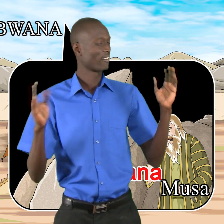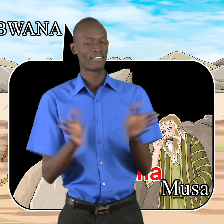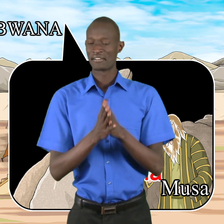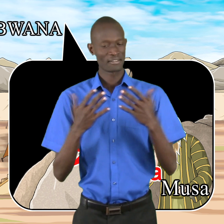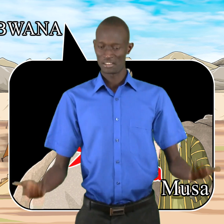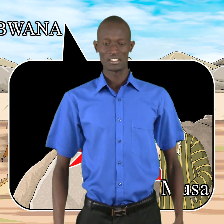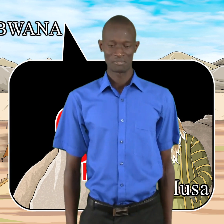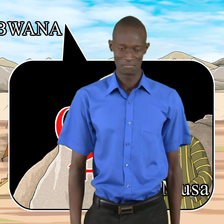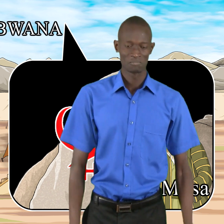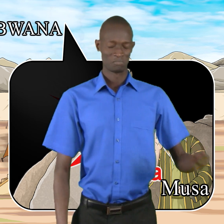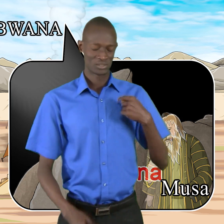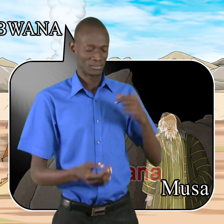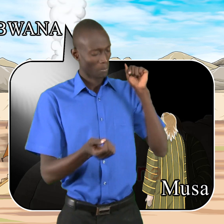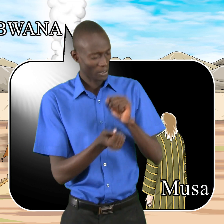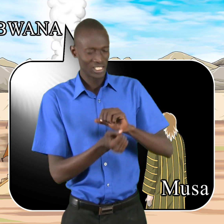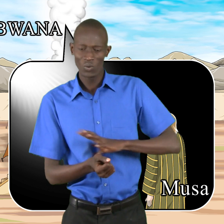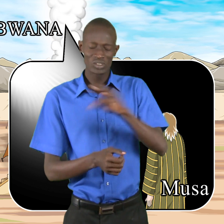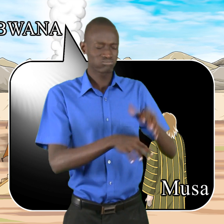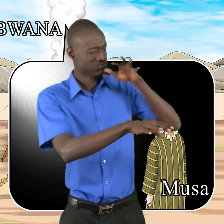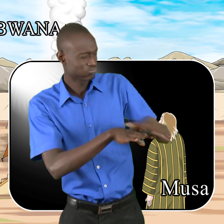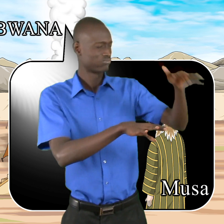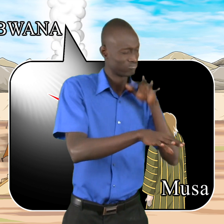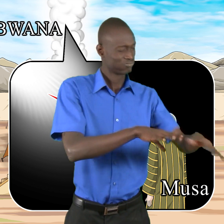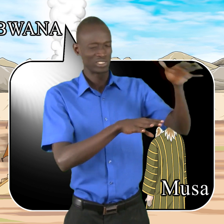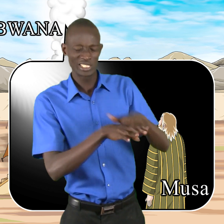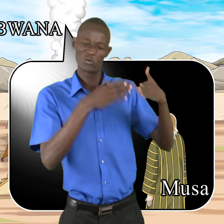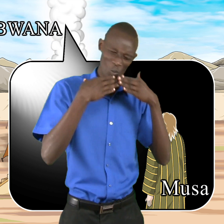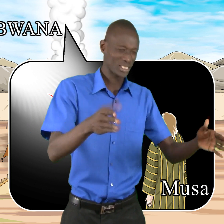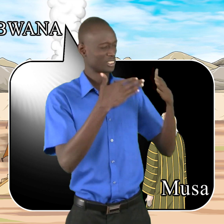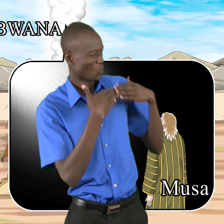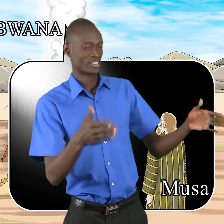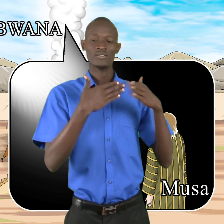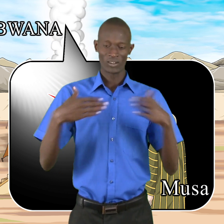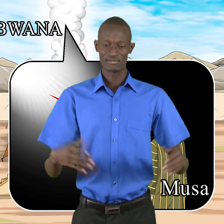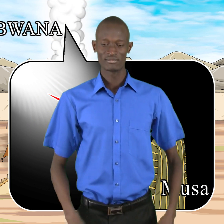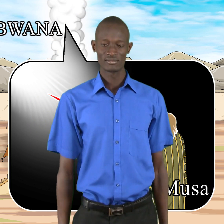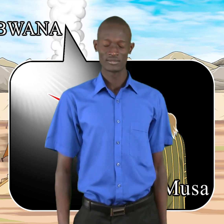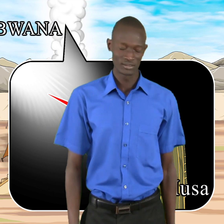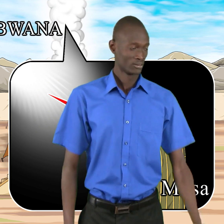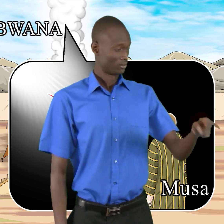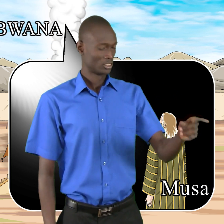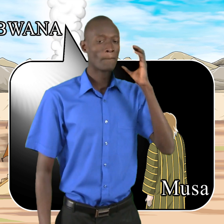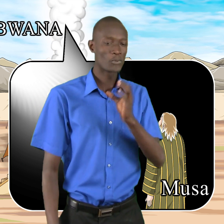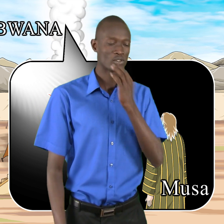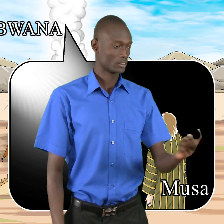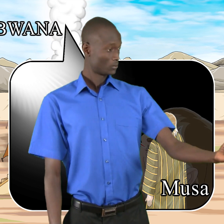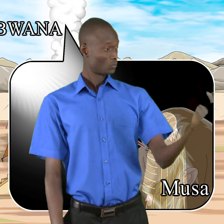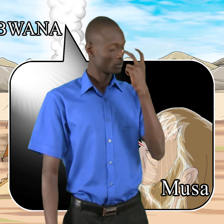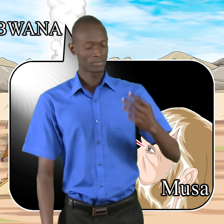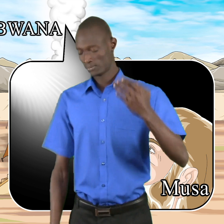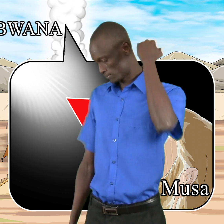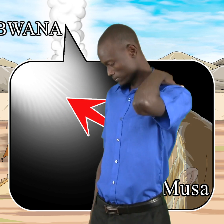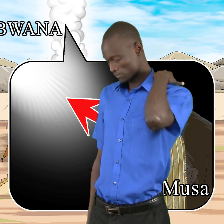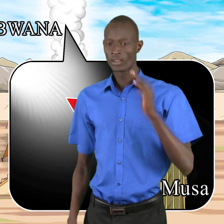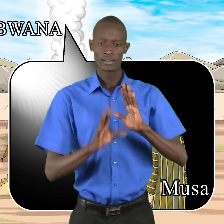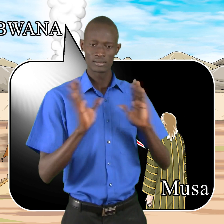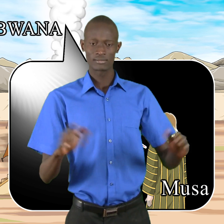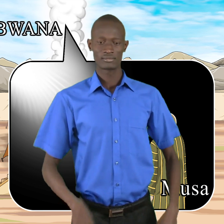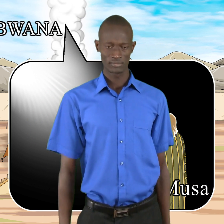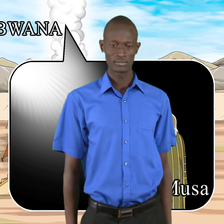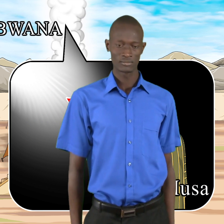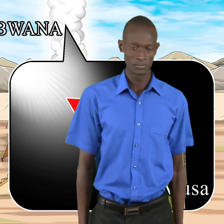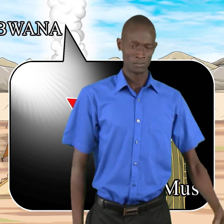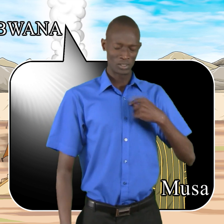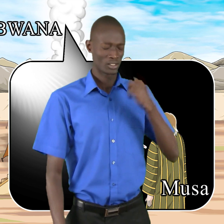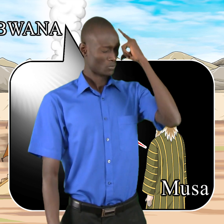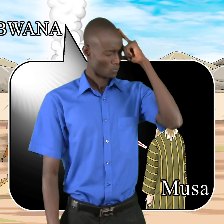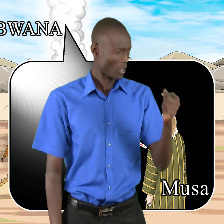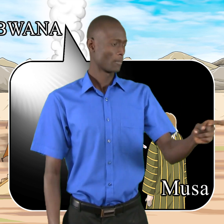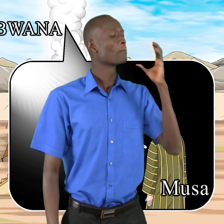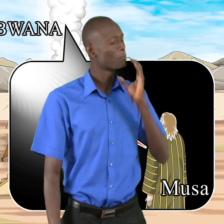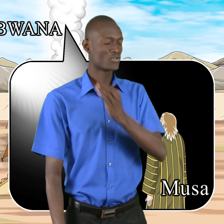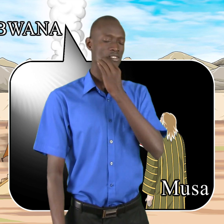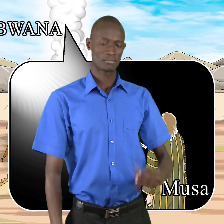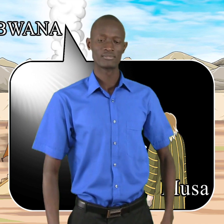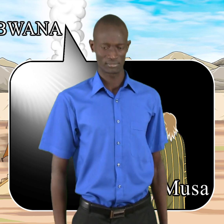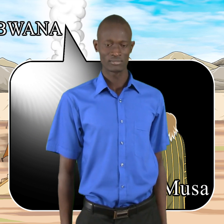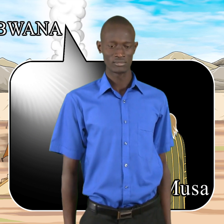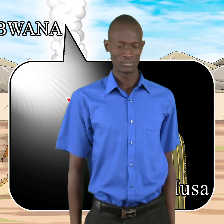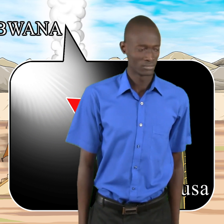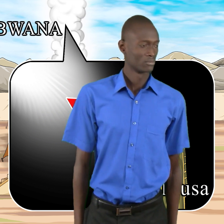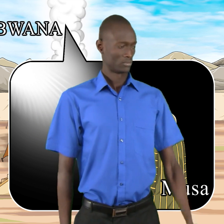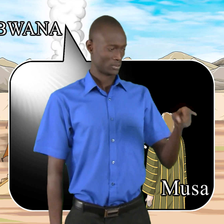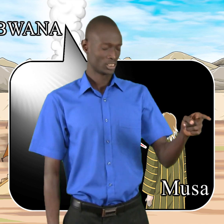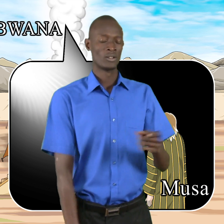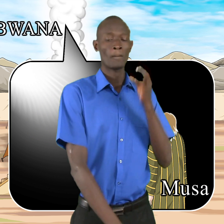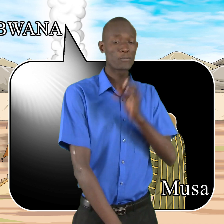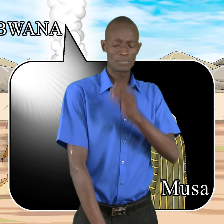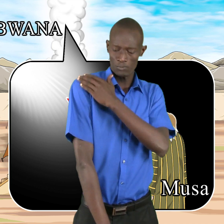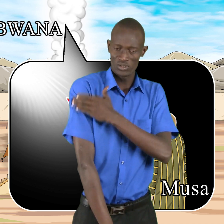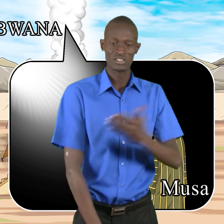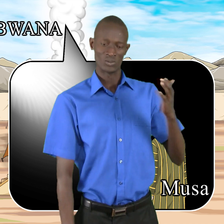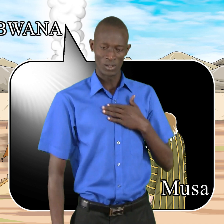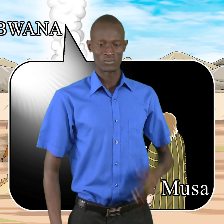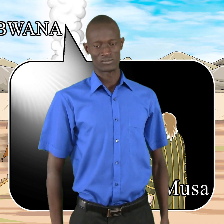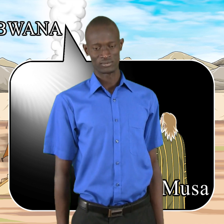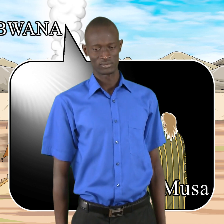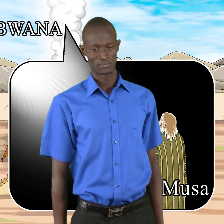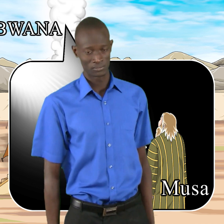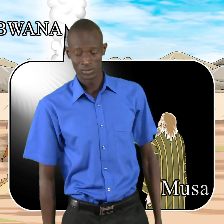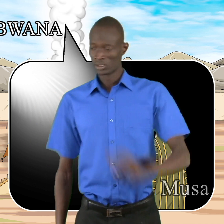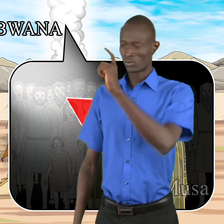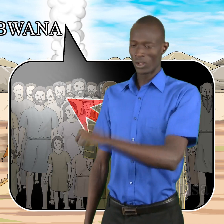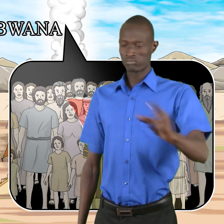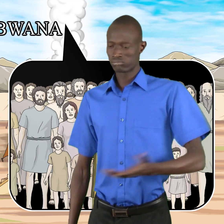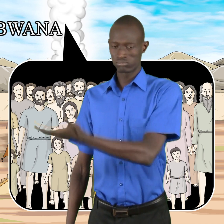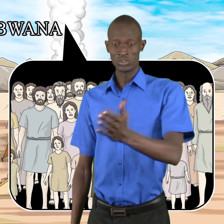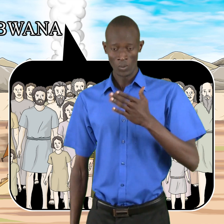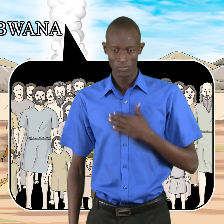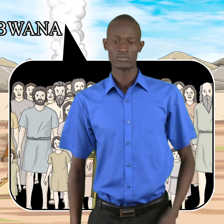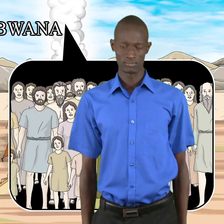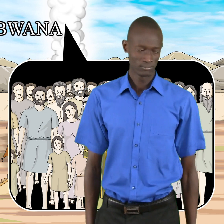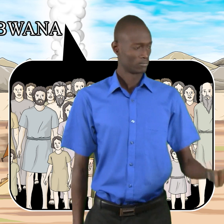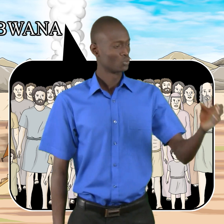I speak with him face to face, clearly and not in riddles;